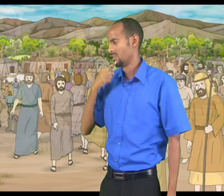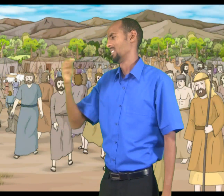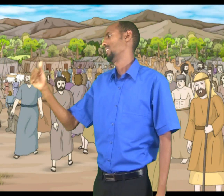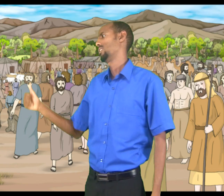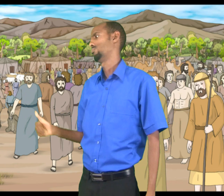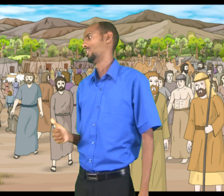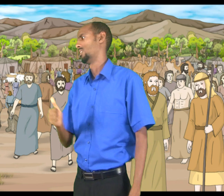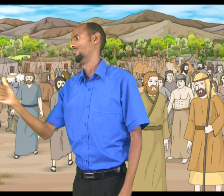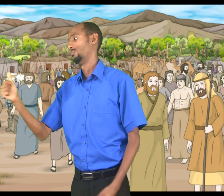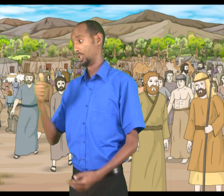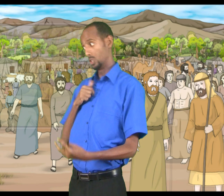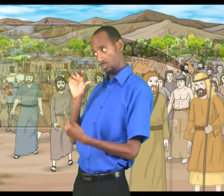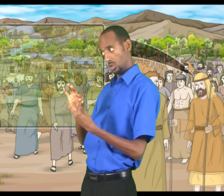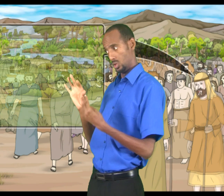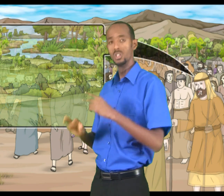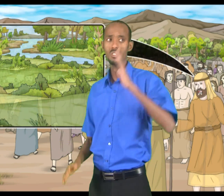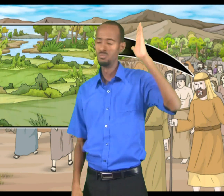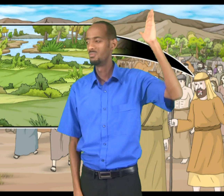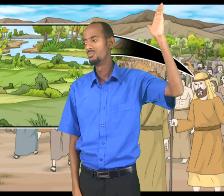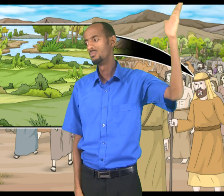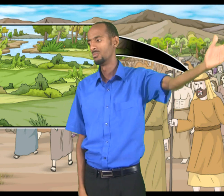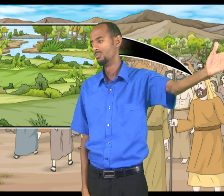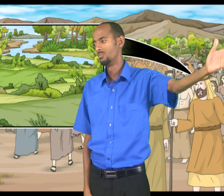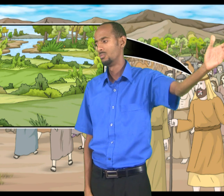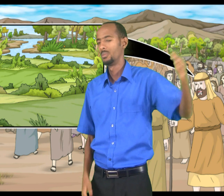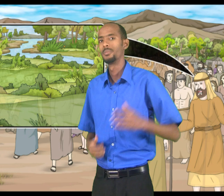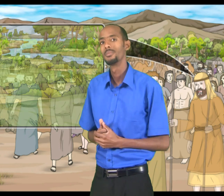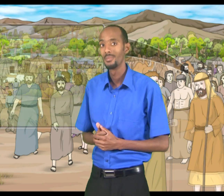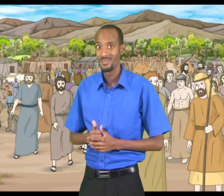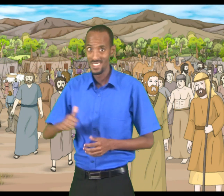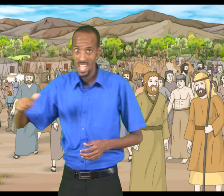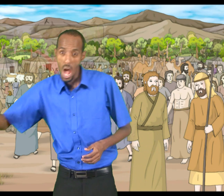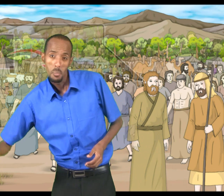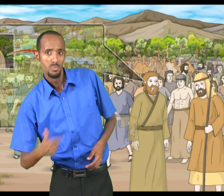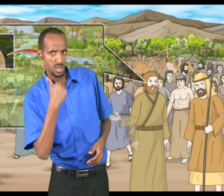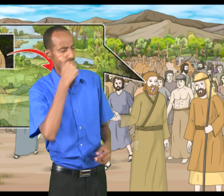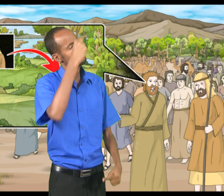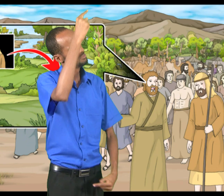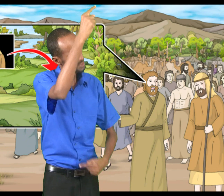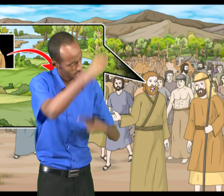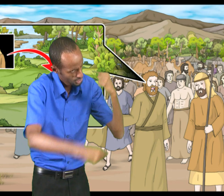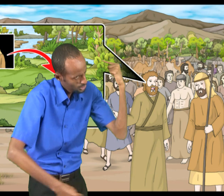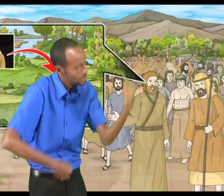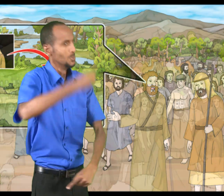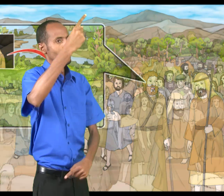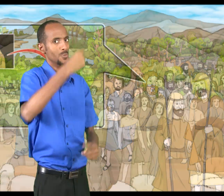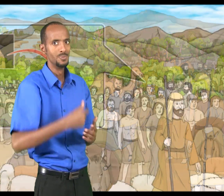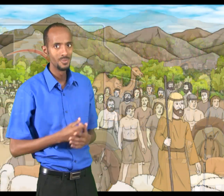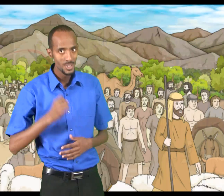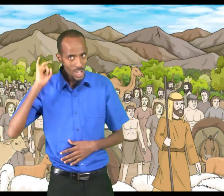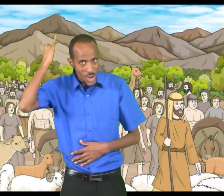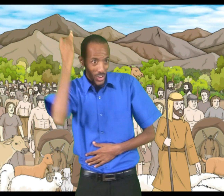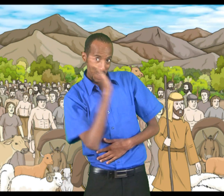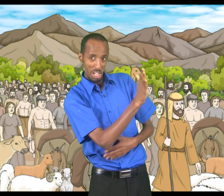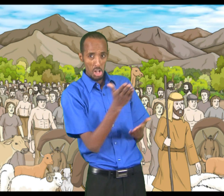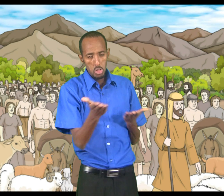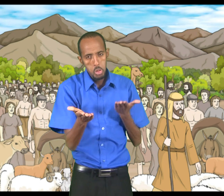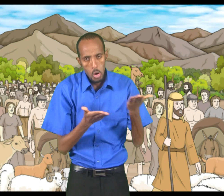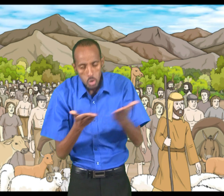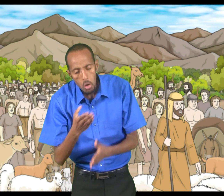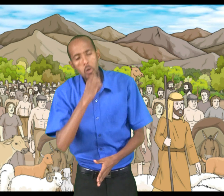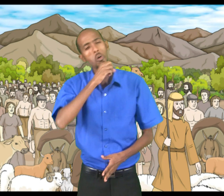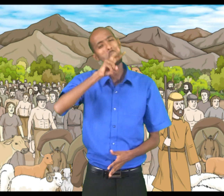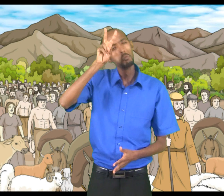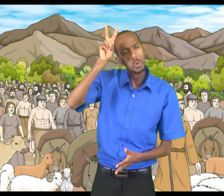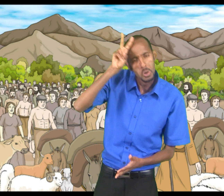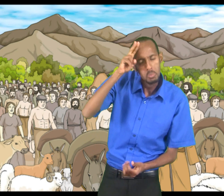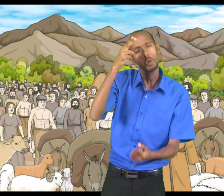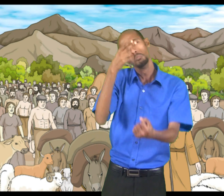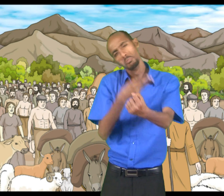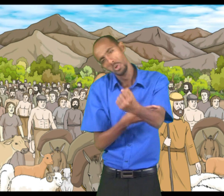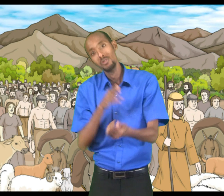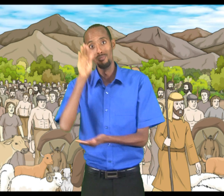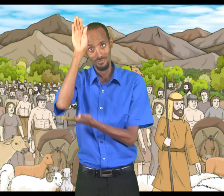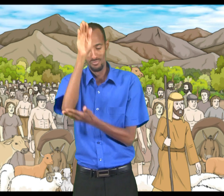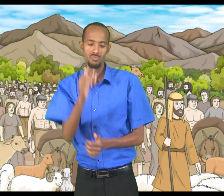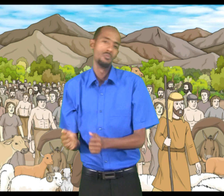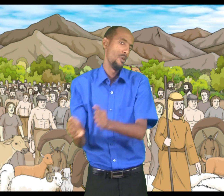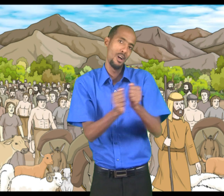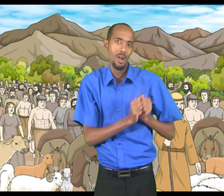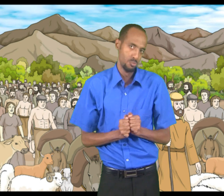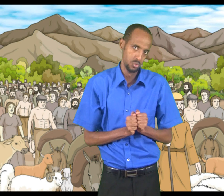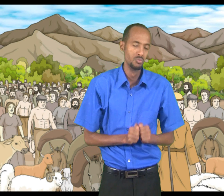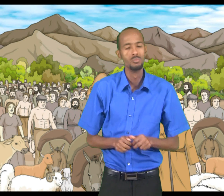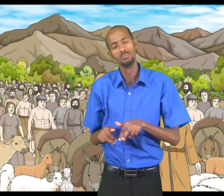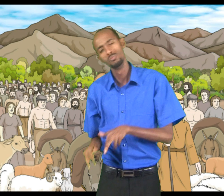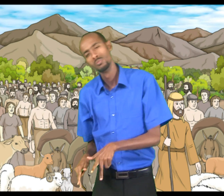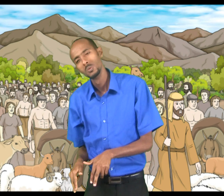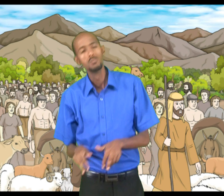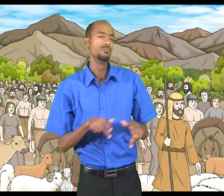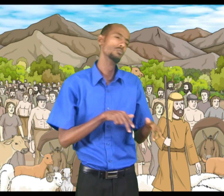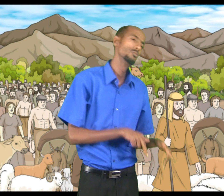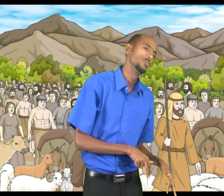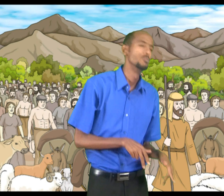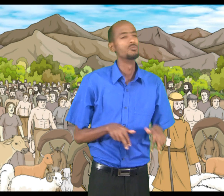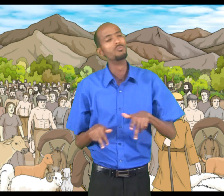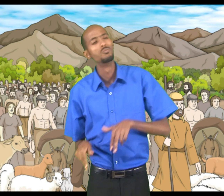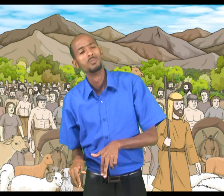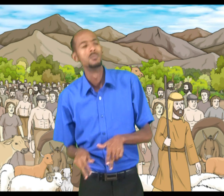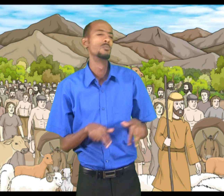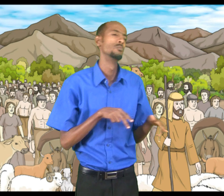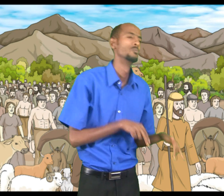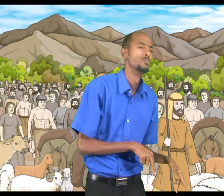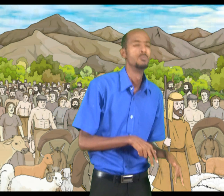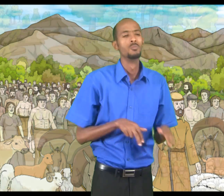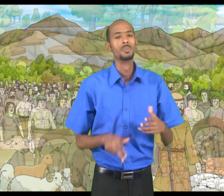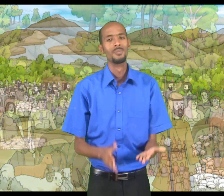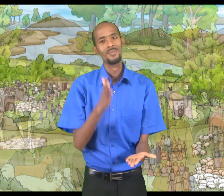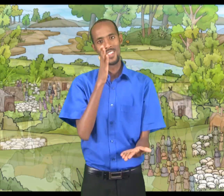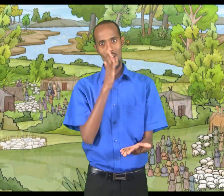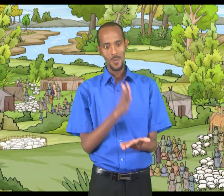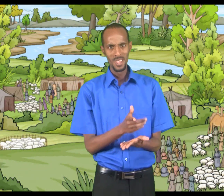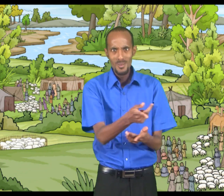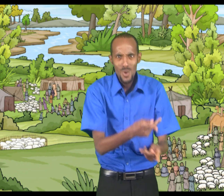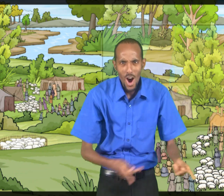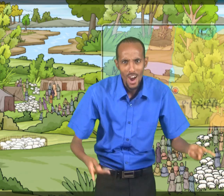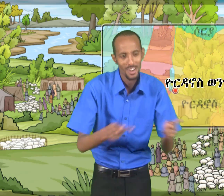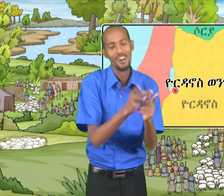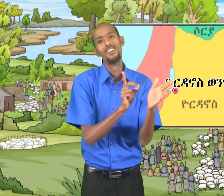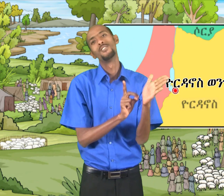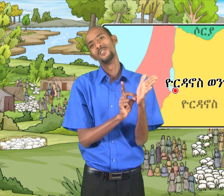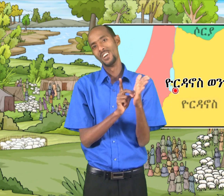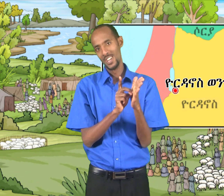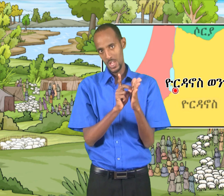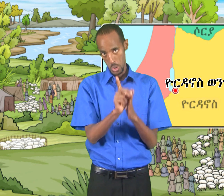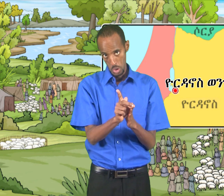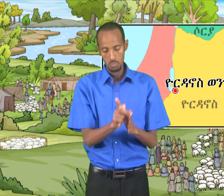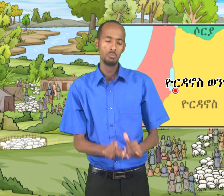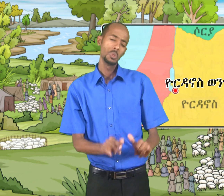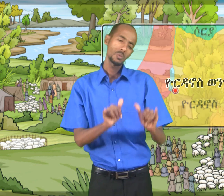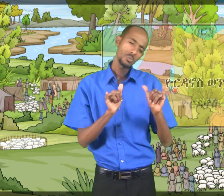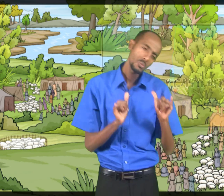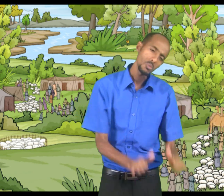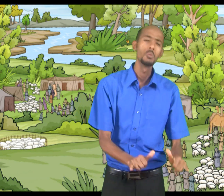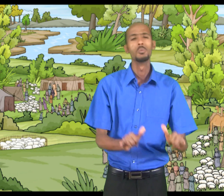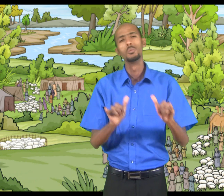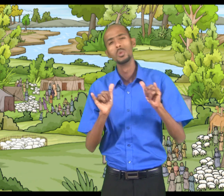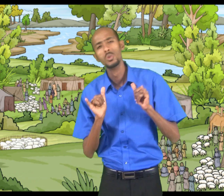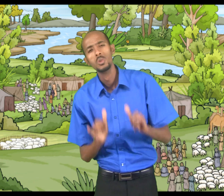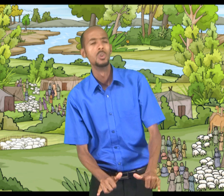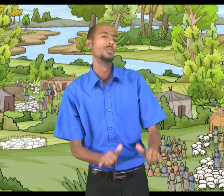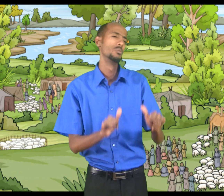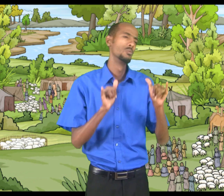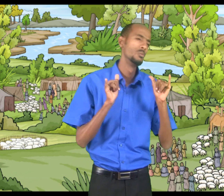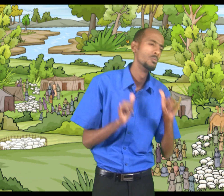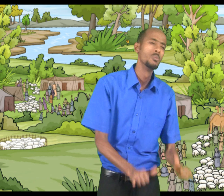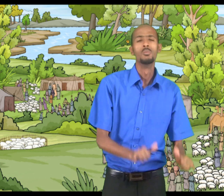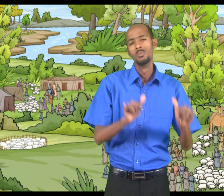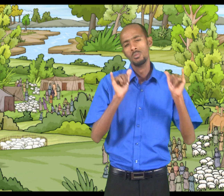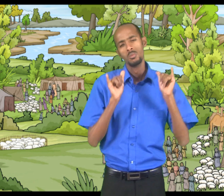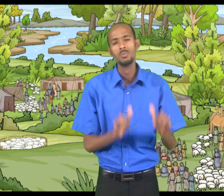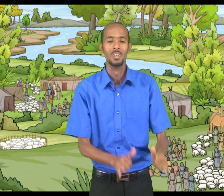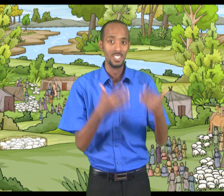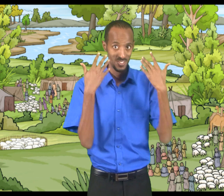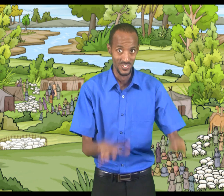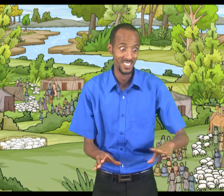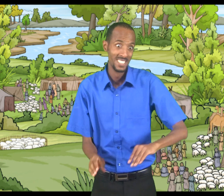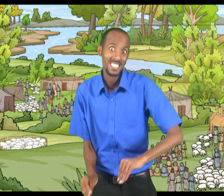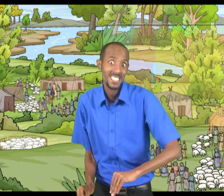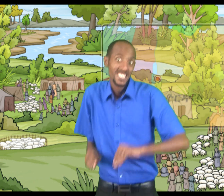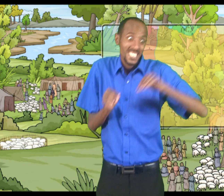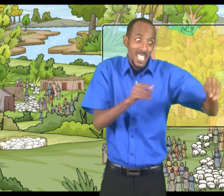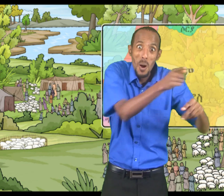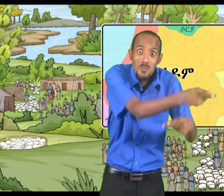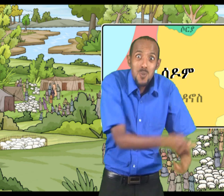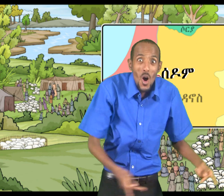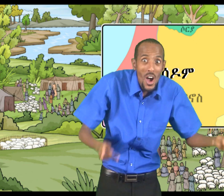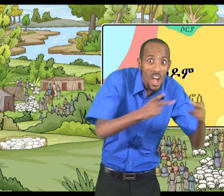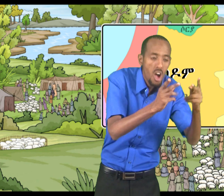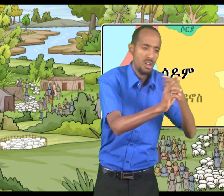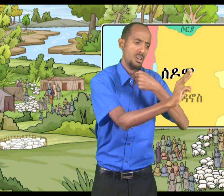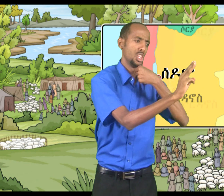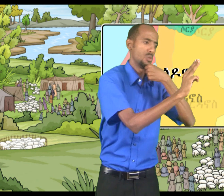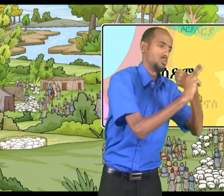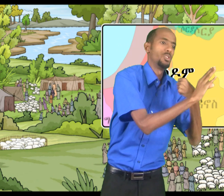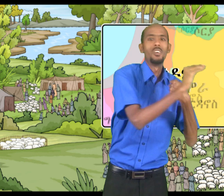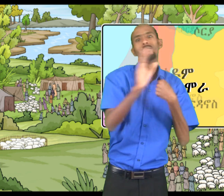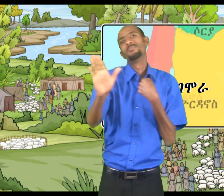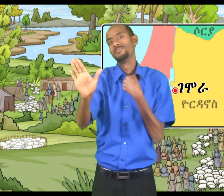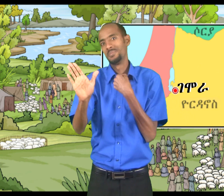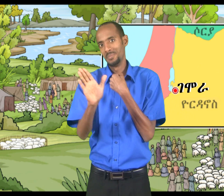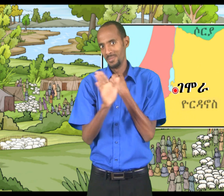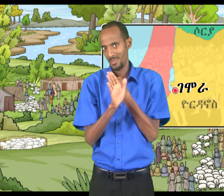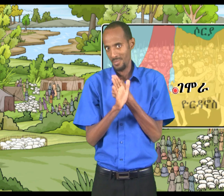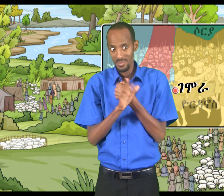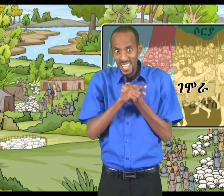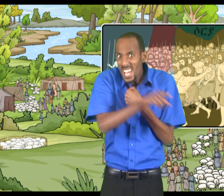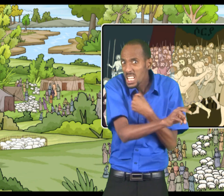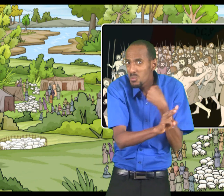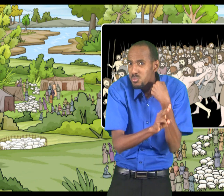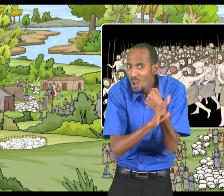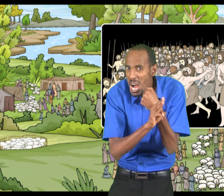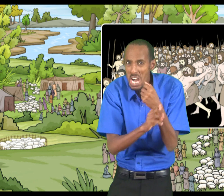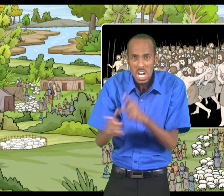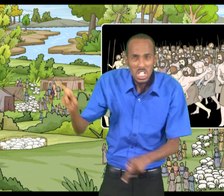(This was before the LORD destroyed Sodom and Gomorrah.) So Lot chose the whole plain of the Jordan for himself and set out toward the east. And Abram and Lot parted company. Abram lived in the land of Canaan, but Lot settled in the cities of the plain and pitched his tent toward Sodom.